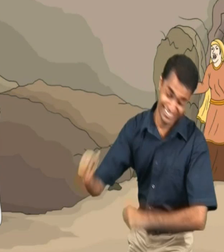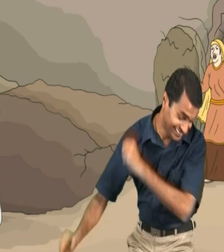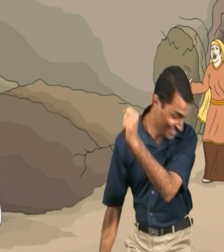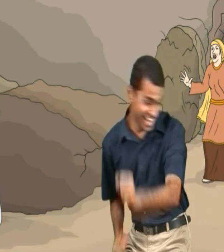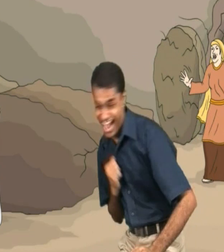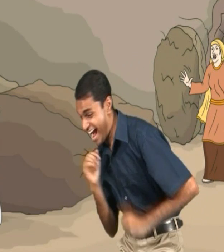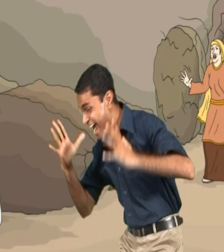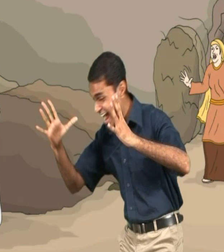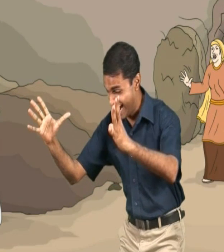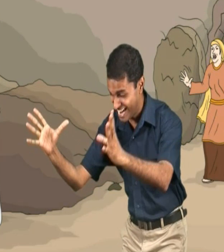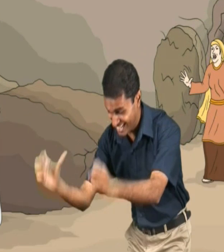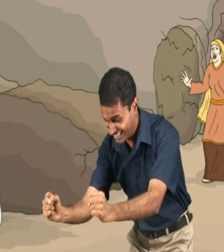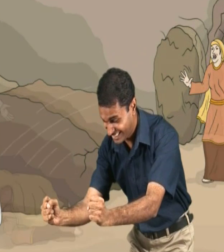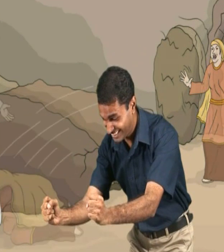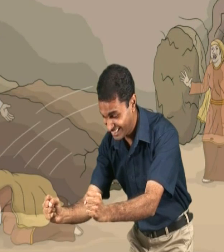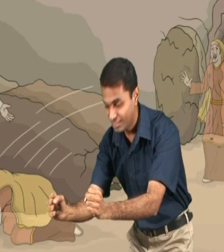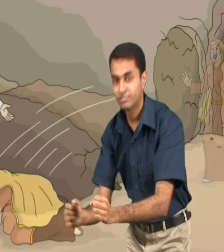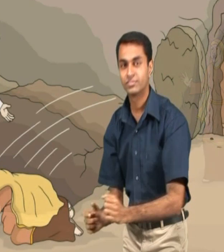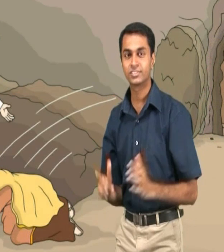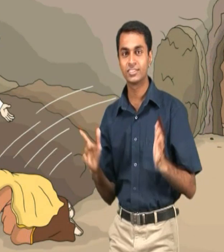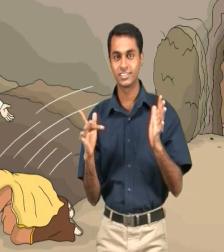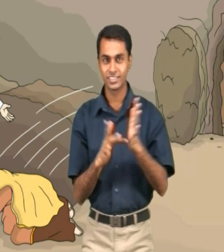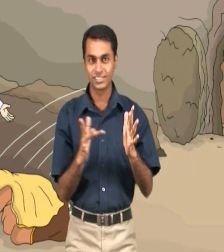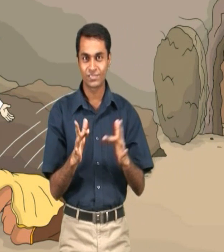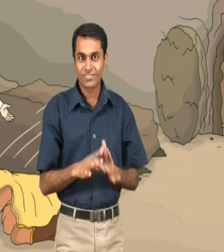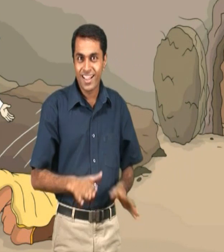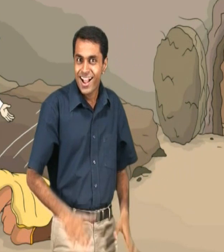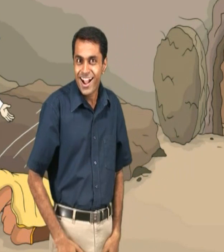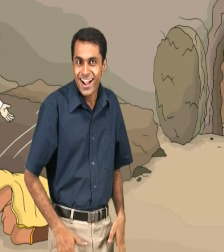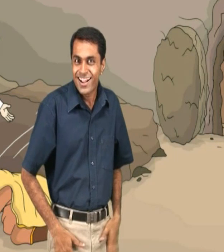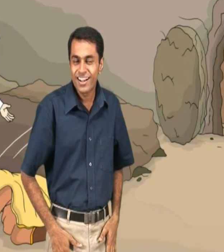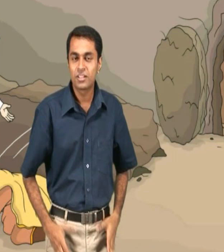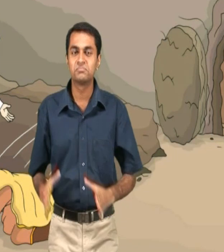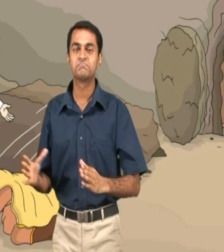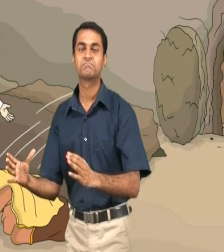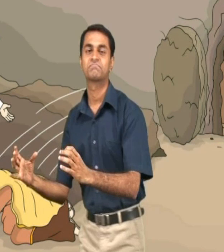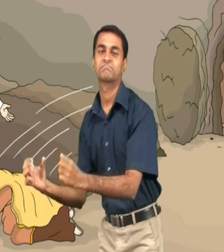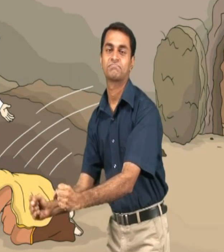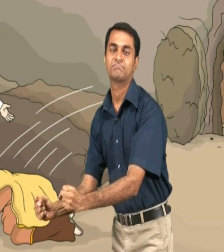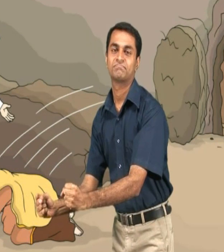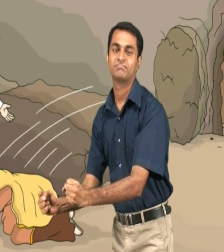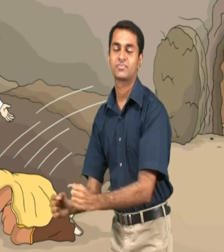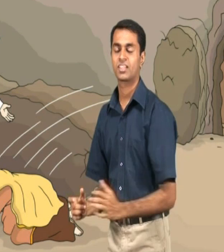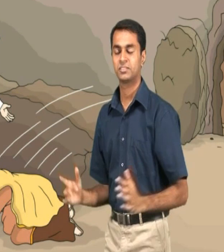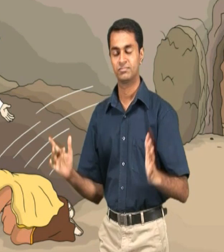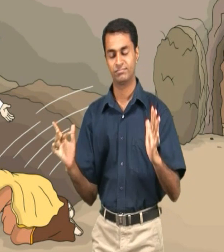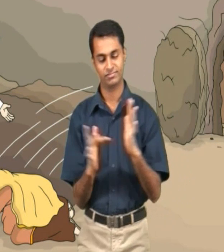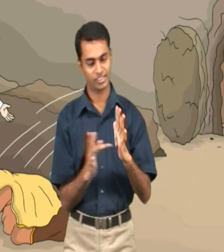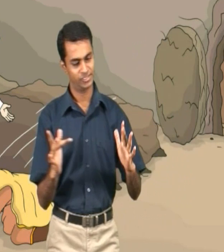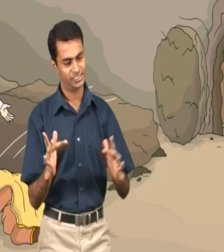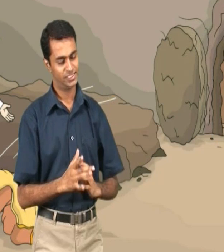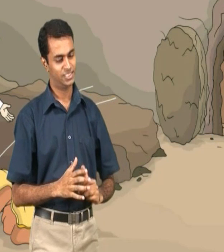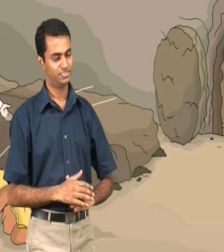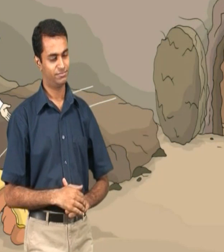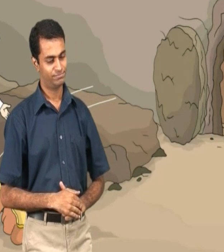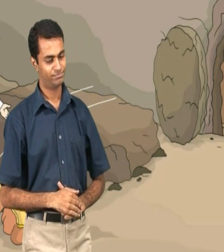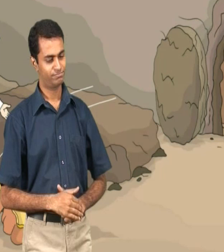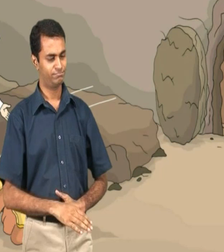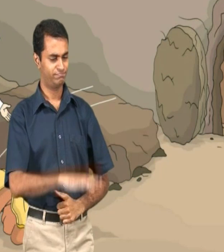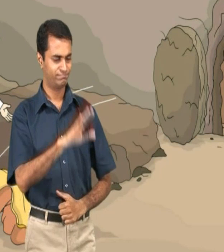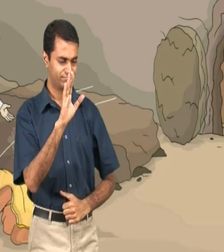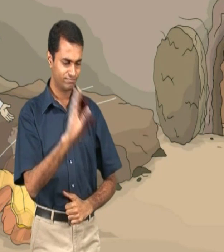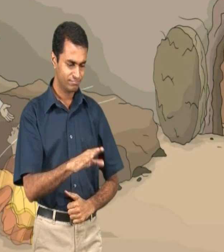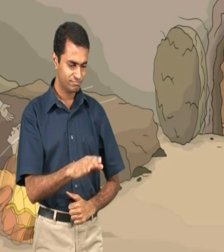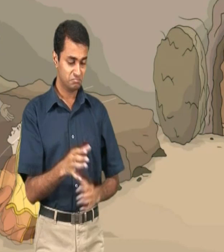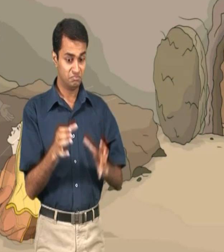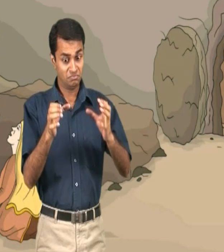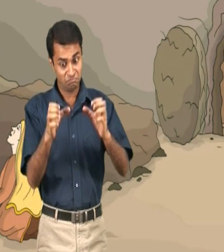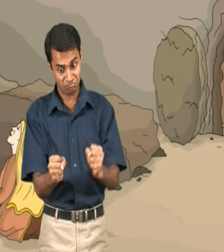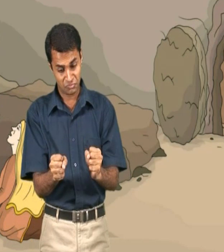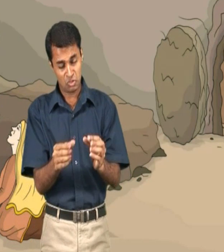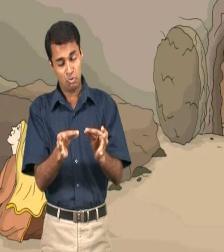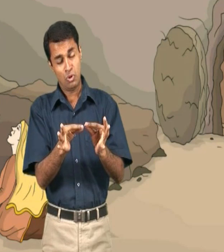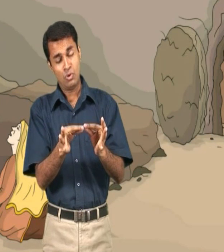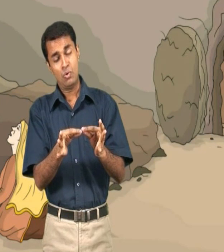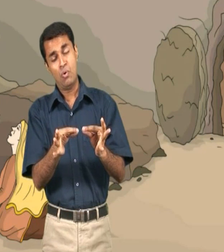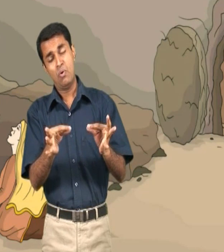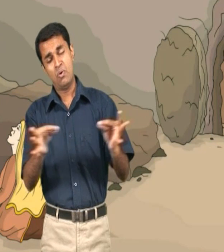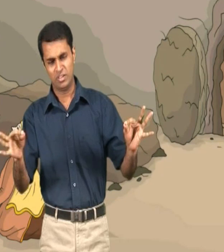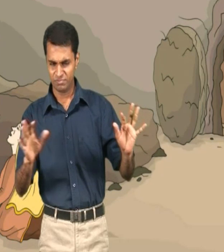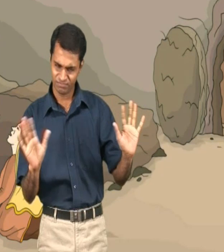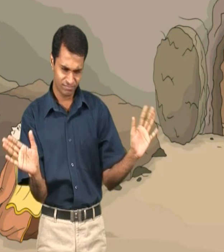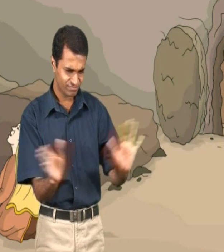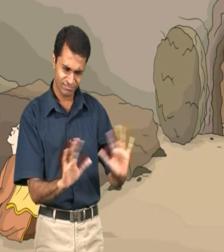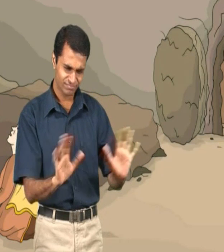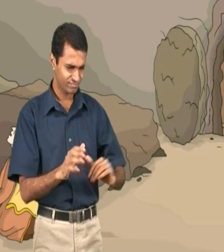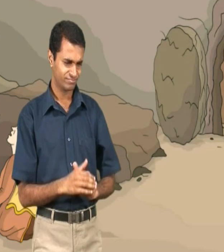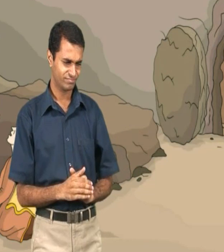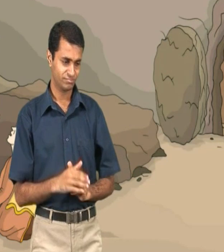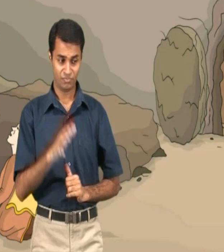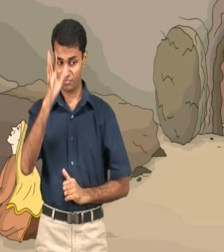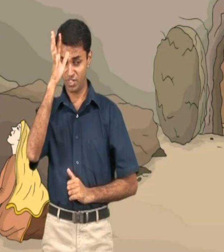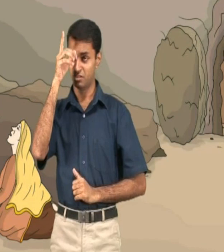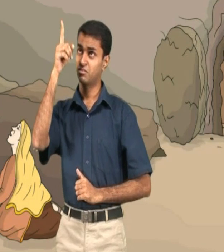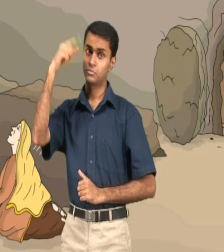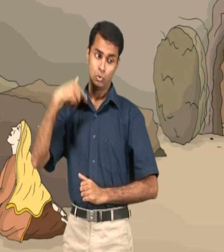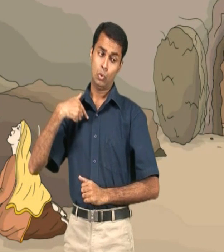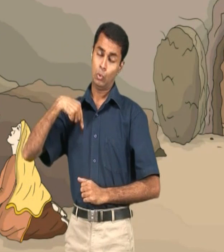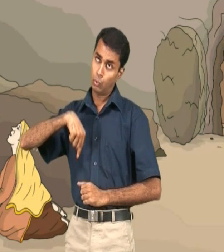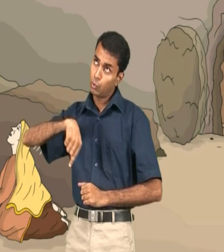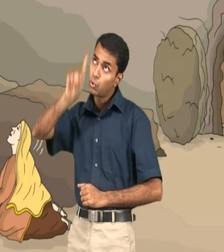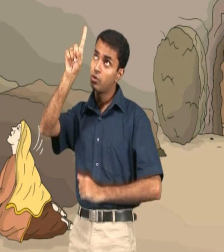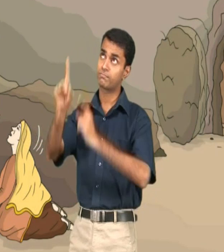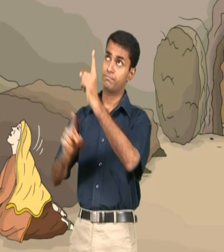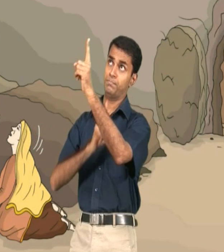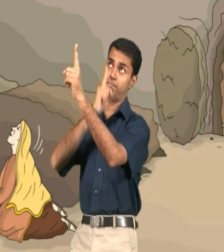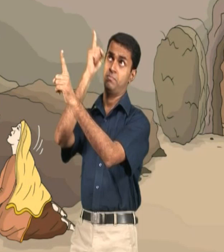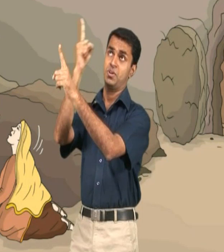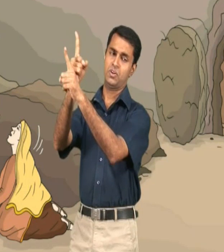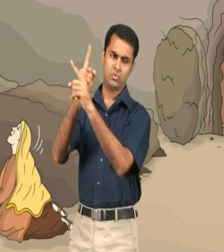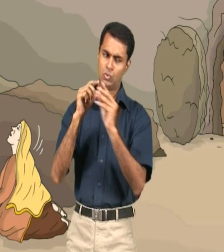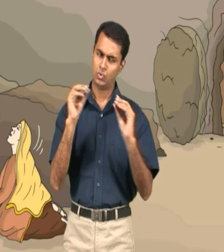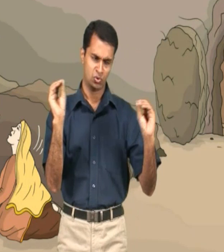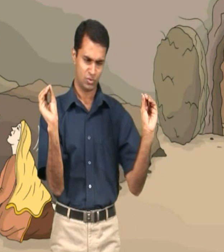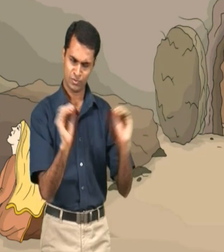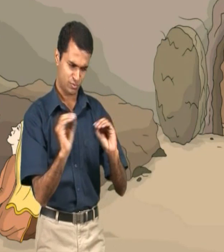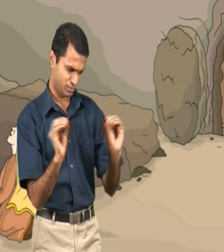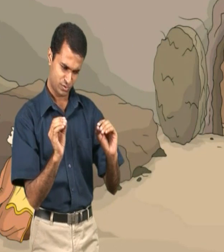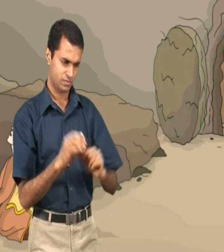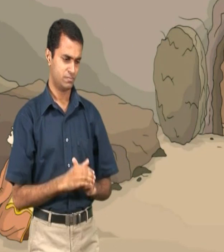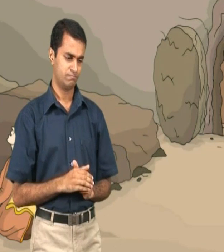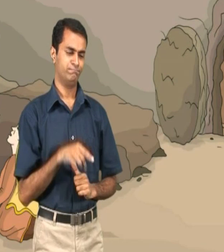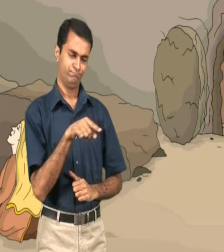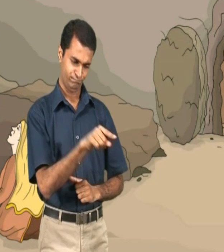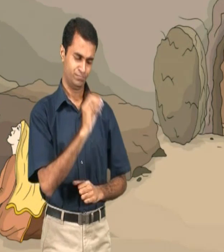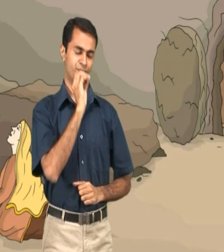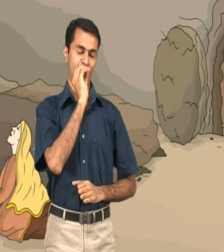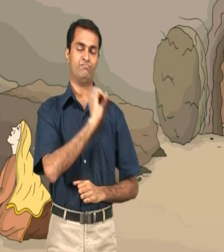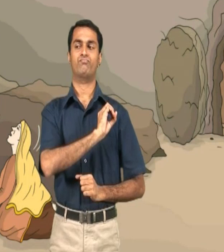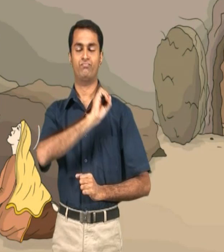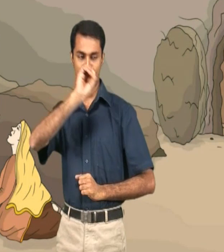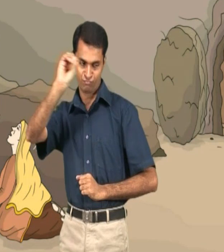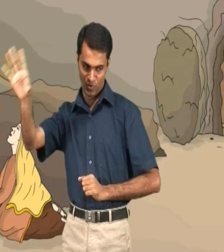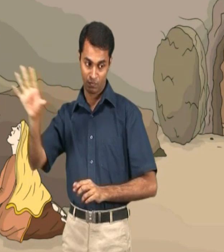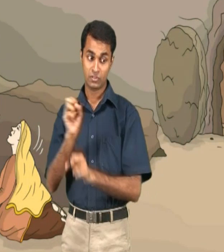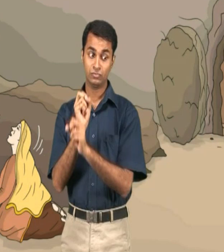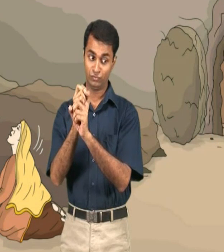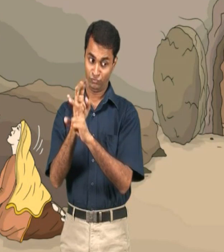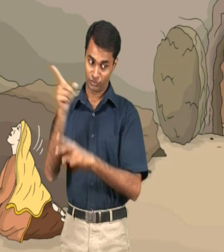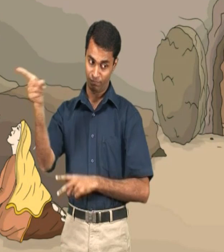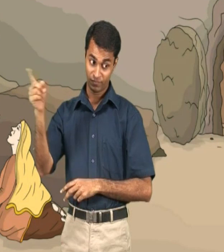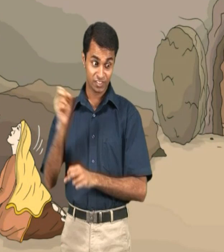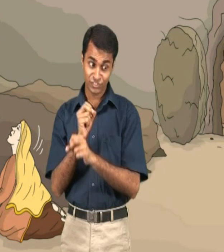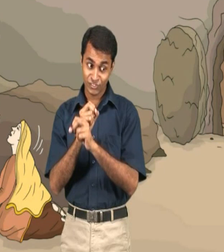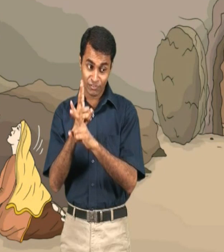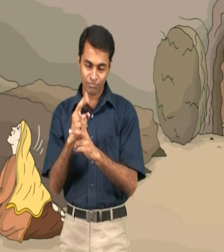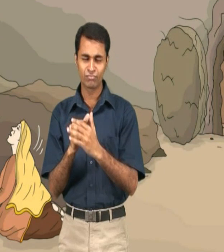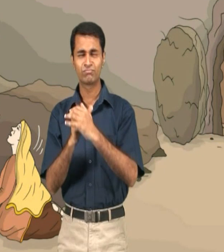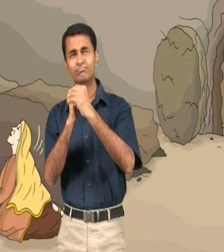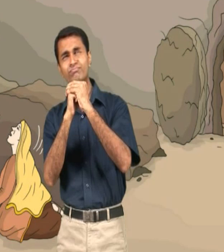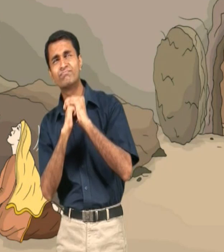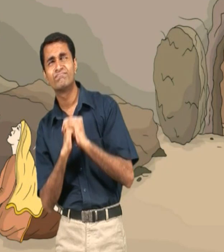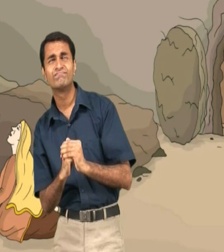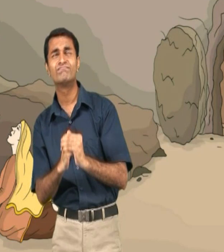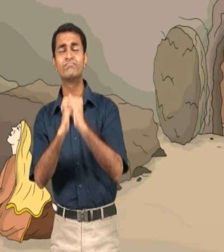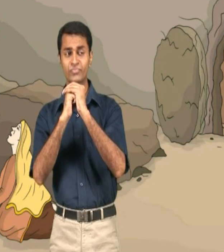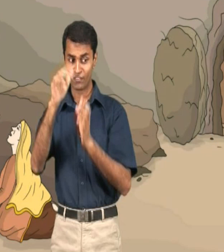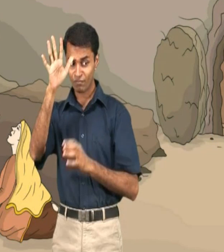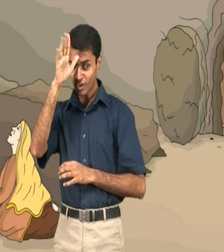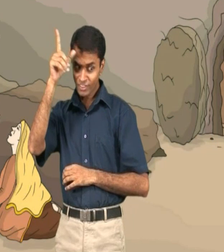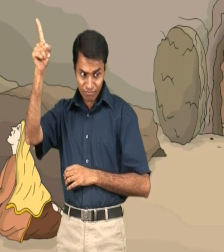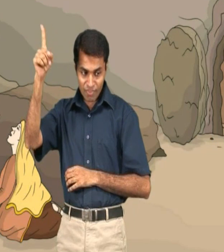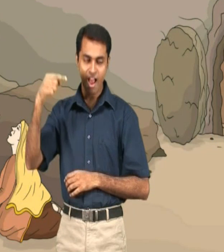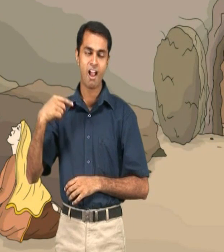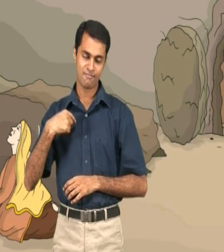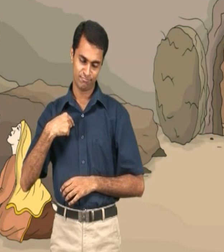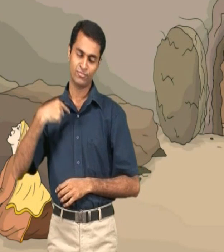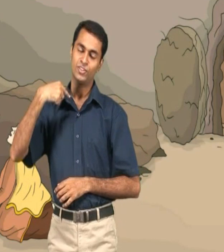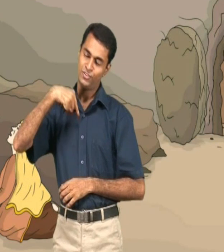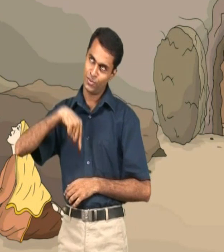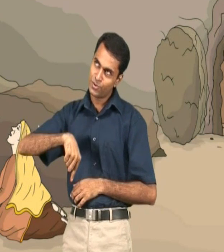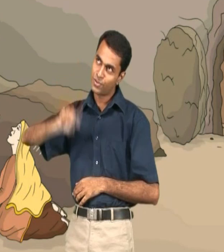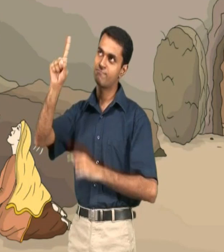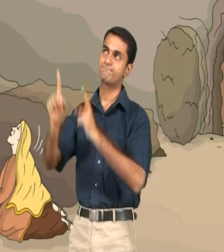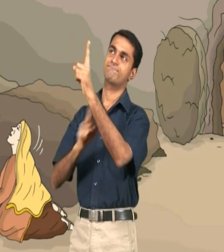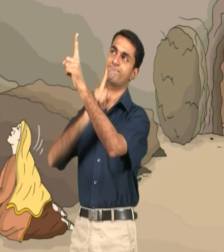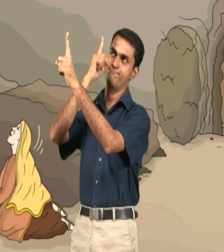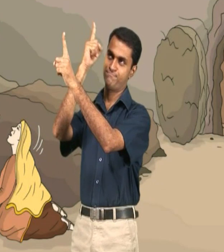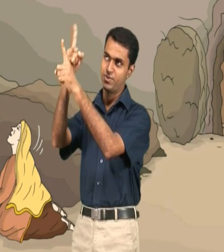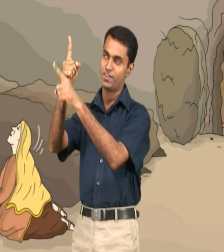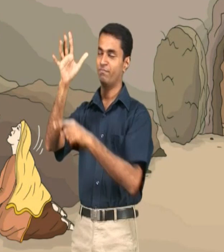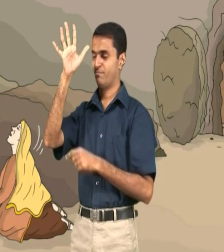She turned and said to Him in Hebrew, “Rabboni!” (which means “Teacher”). “Do not cling to Me,” Jesus said, “for I have not yet ascended to the Father.